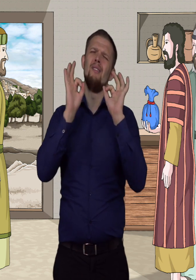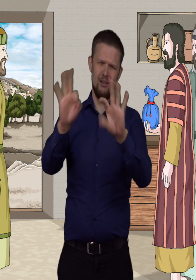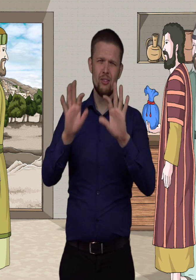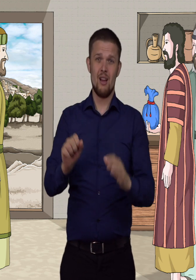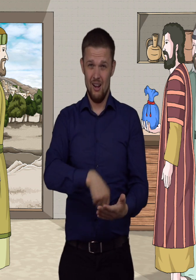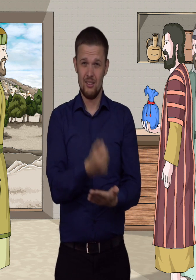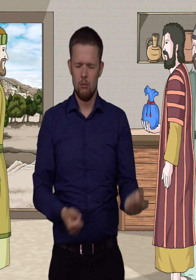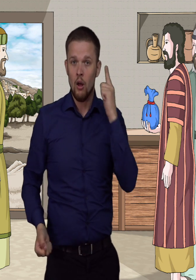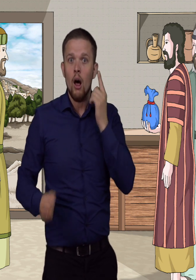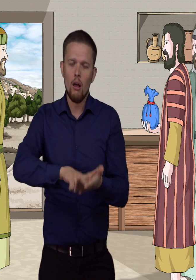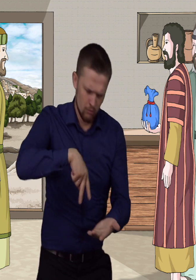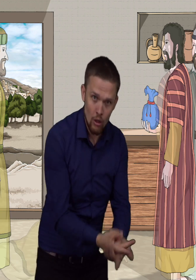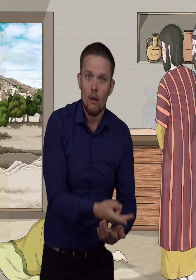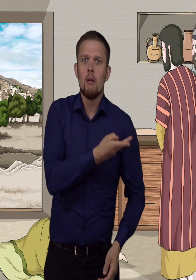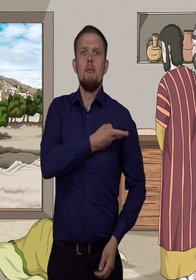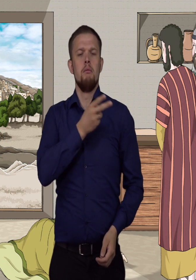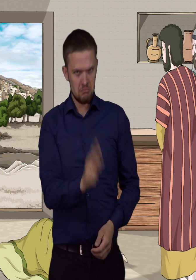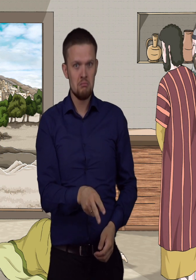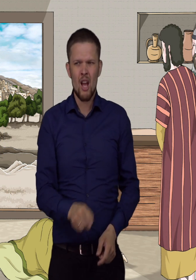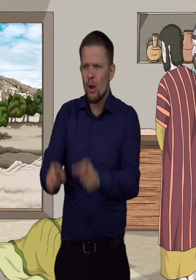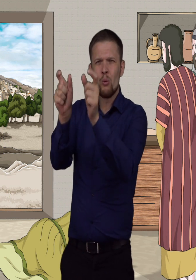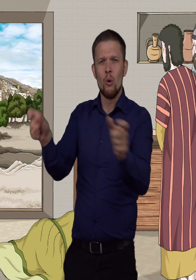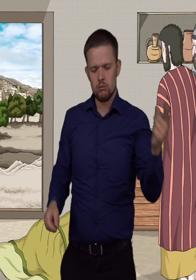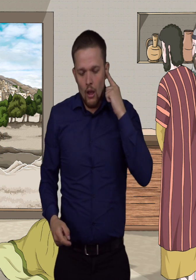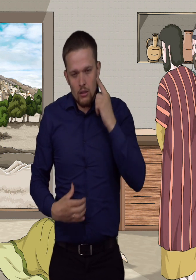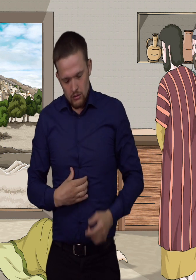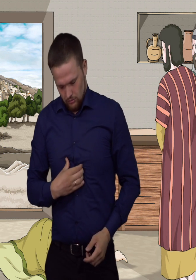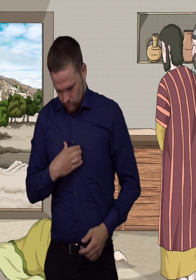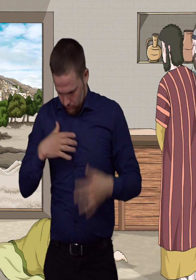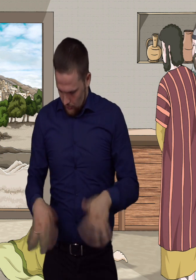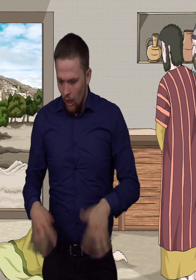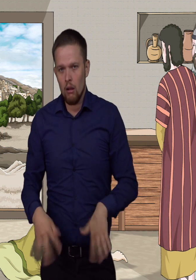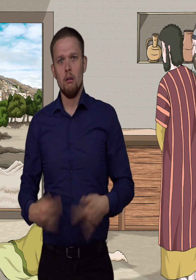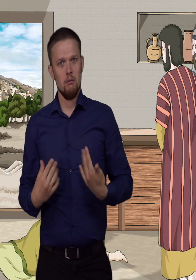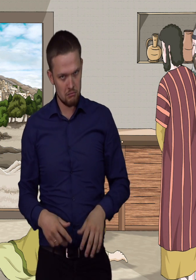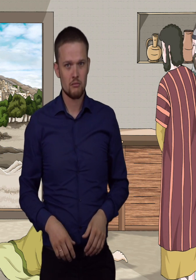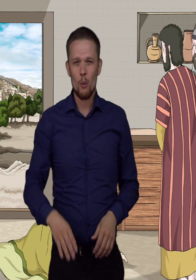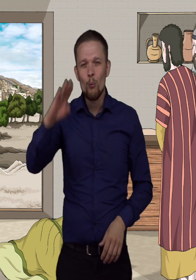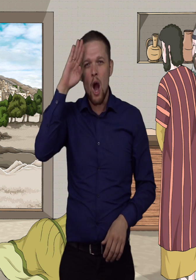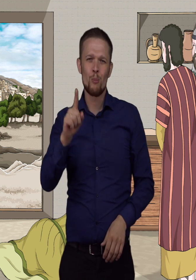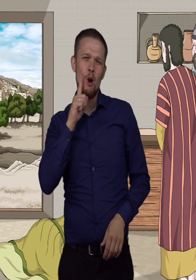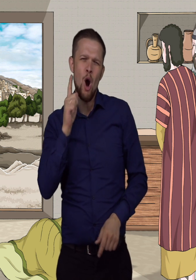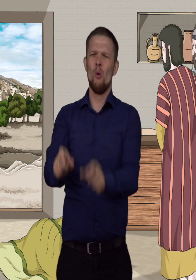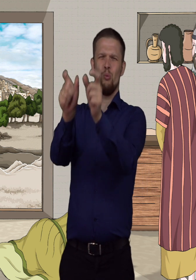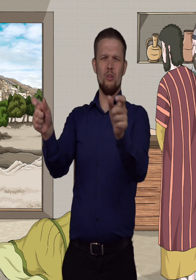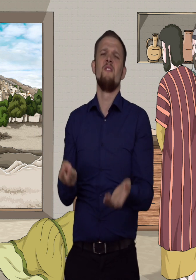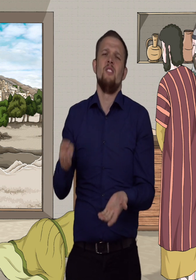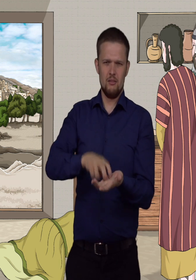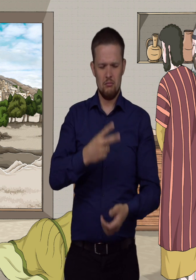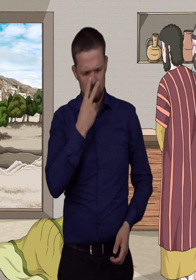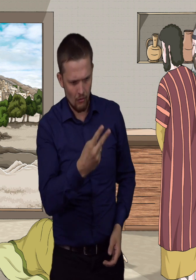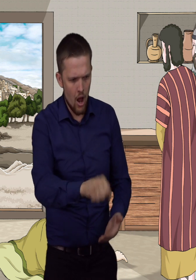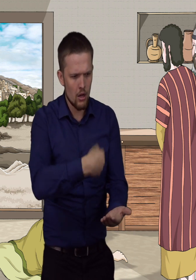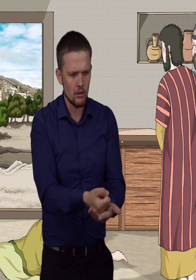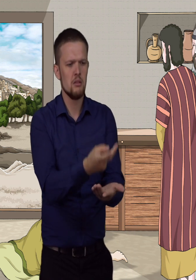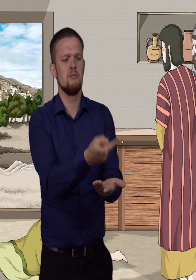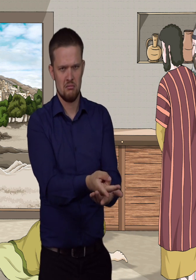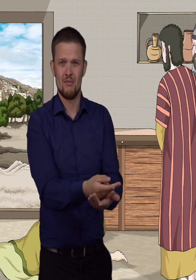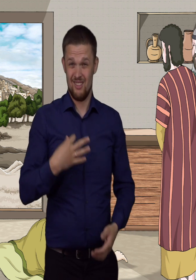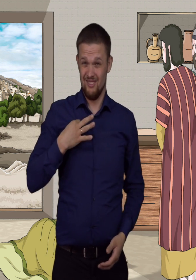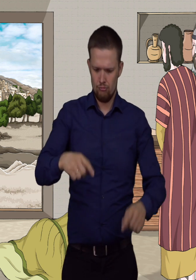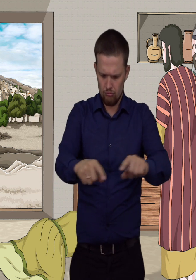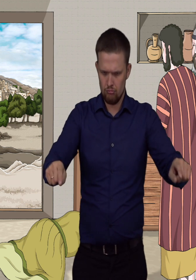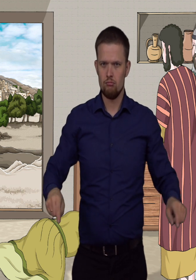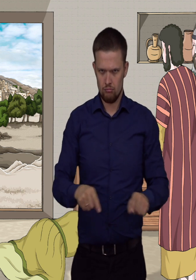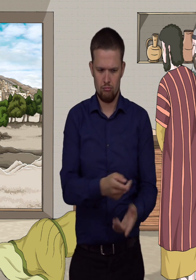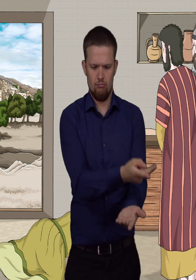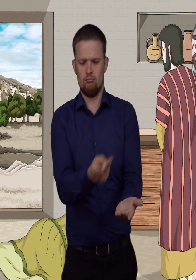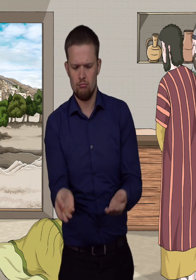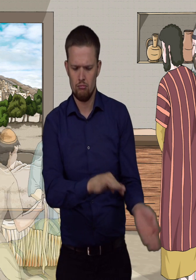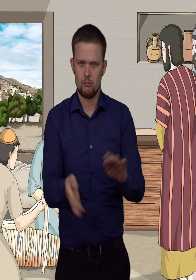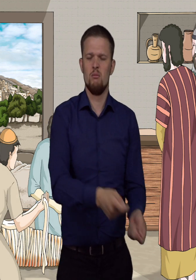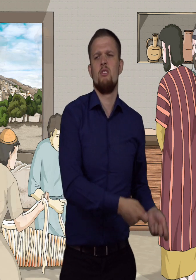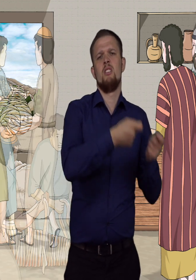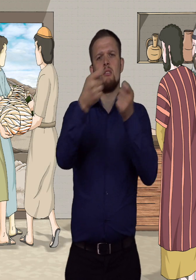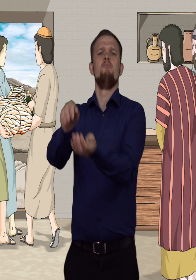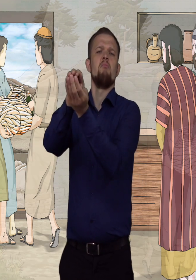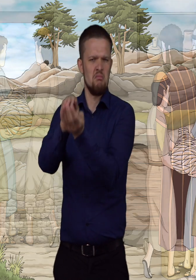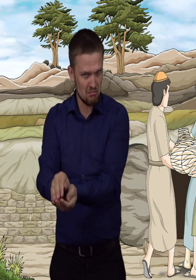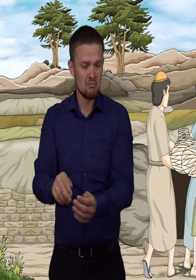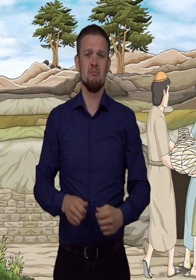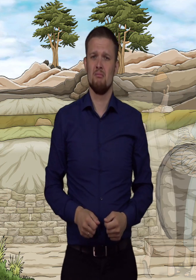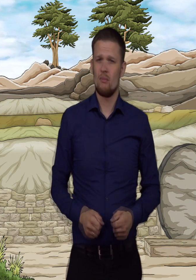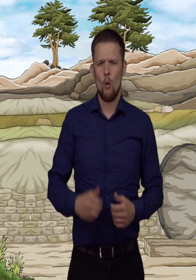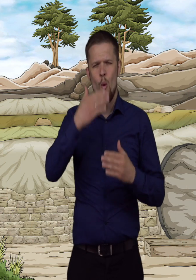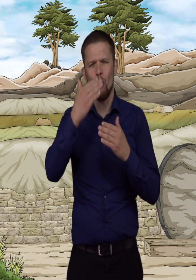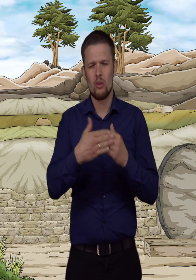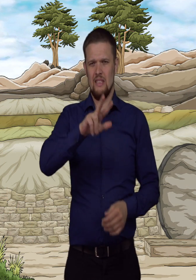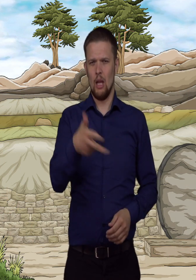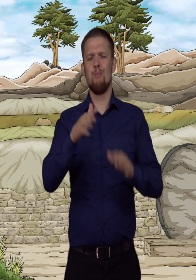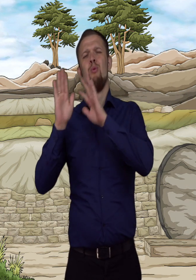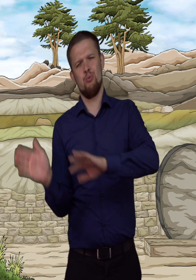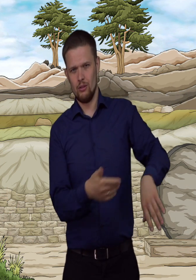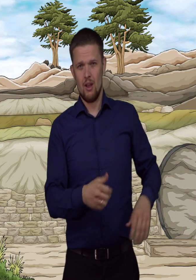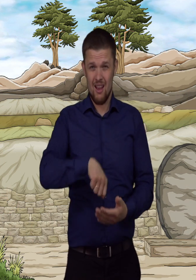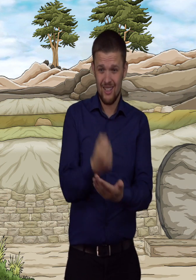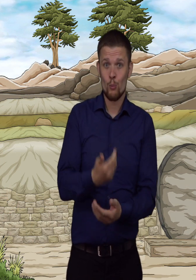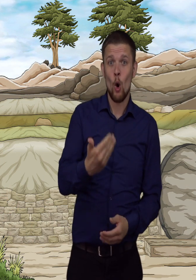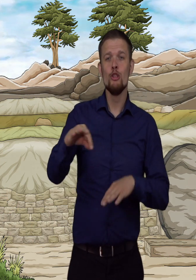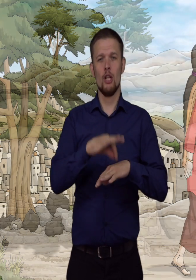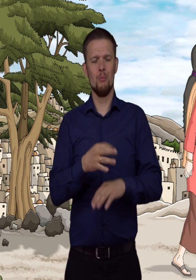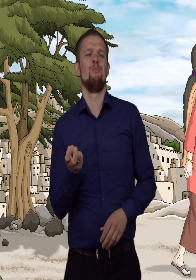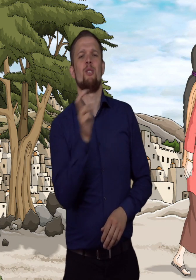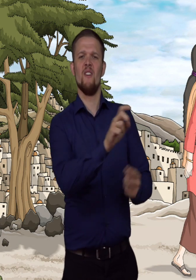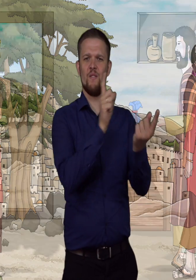On hearing these words, Ananias fell down and died. And great fear came over all who heard what had happened. Then the young men stepped forward, wrapped up his body, and carried him out and buried him.